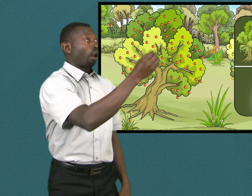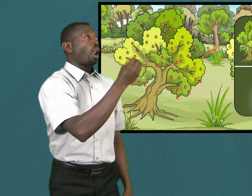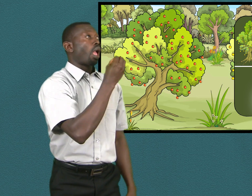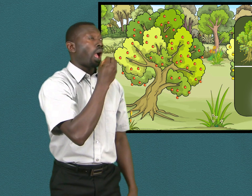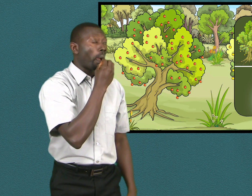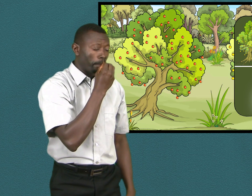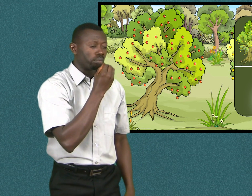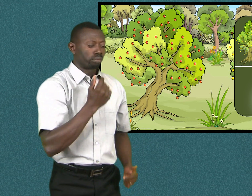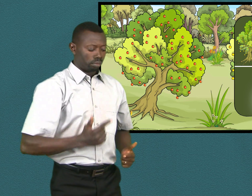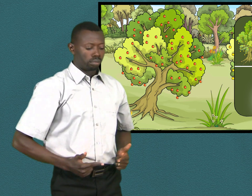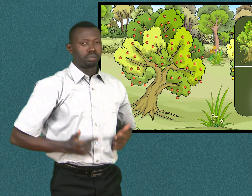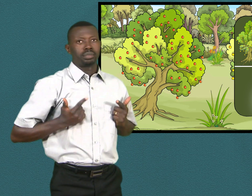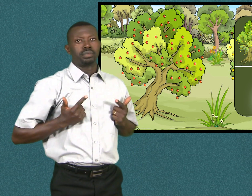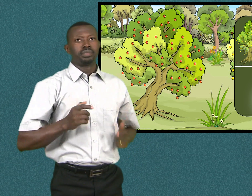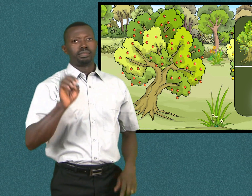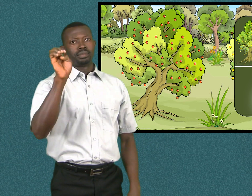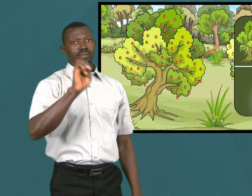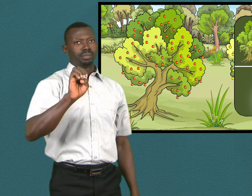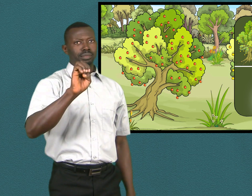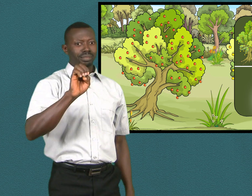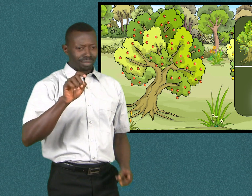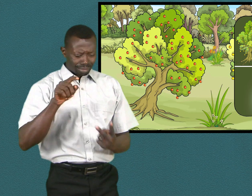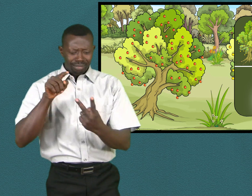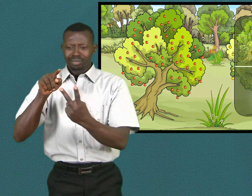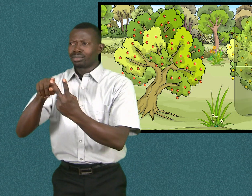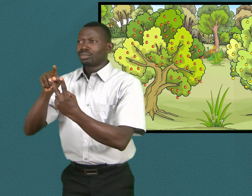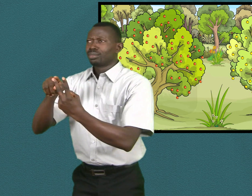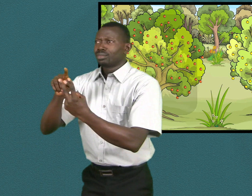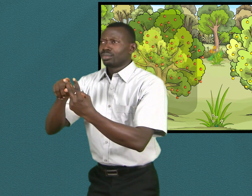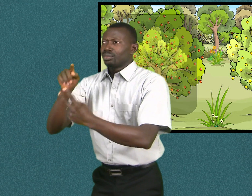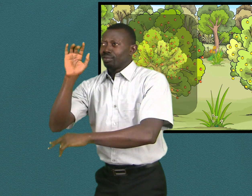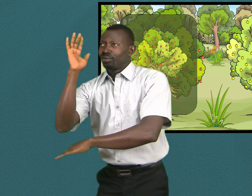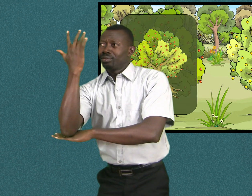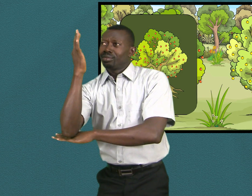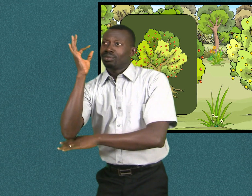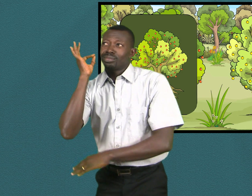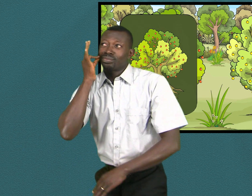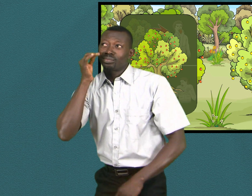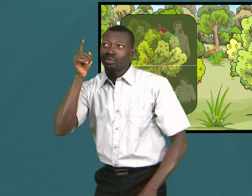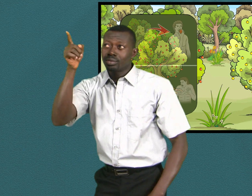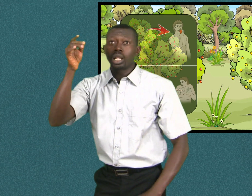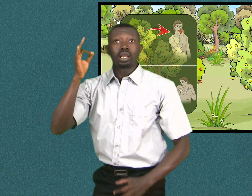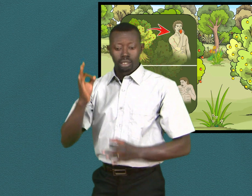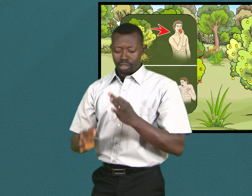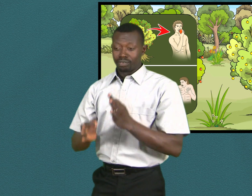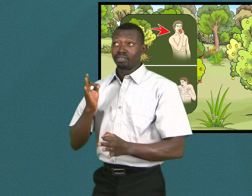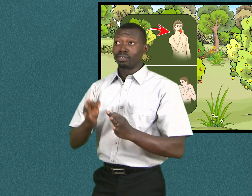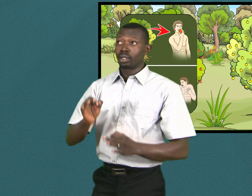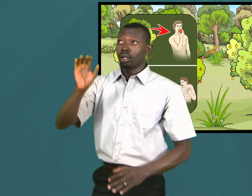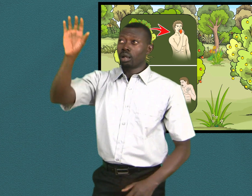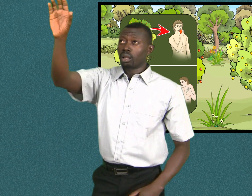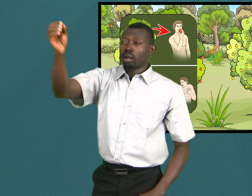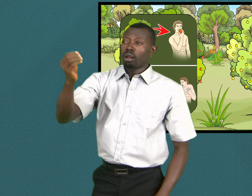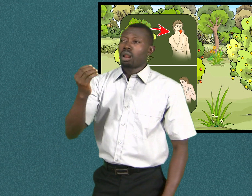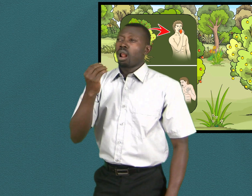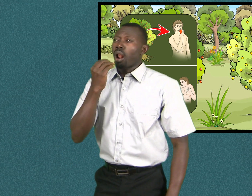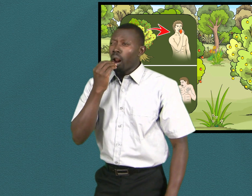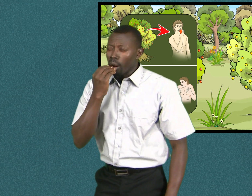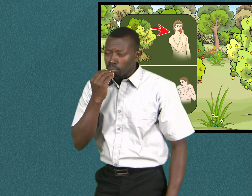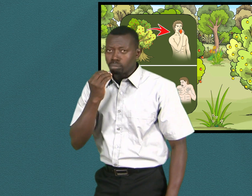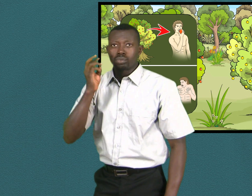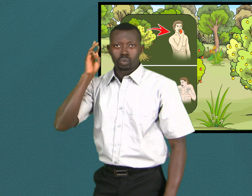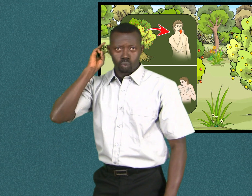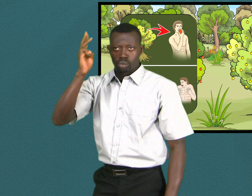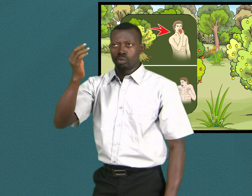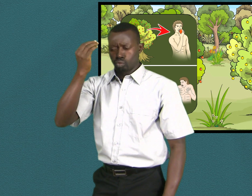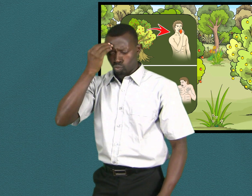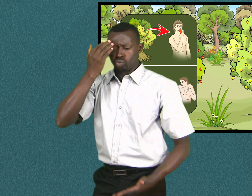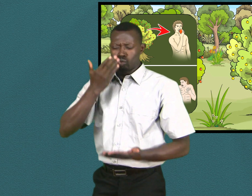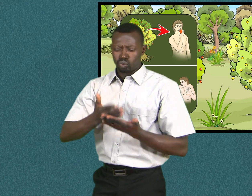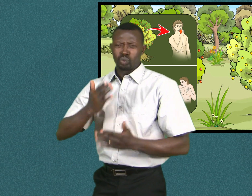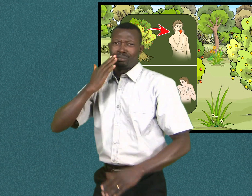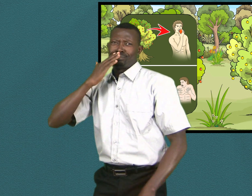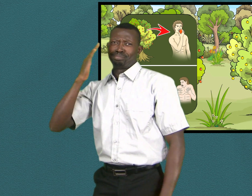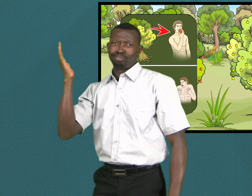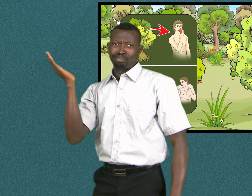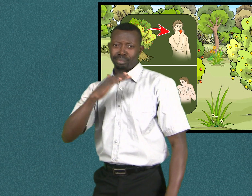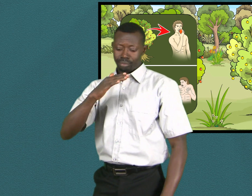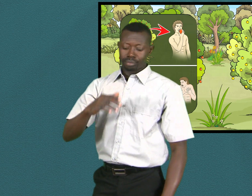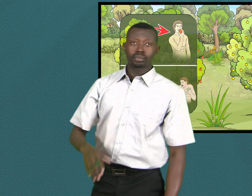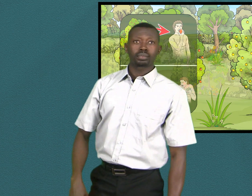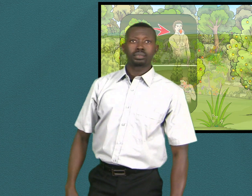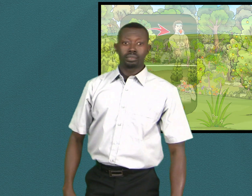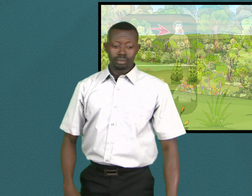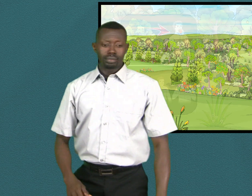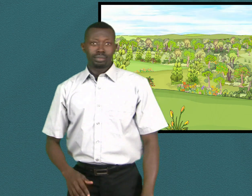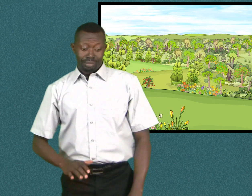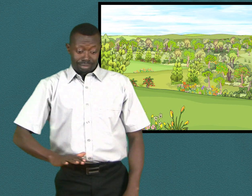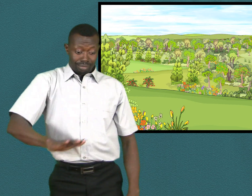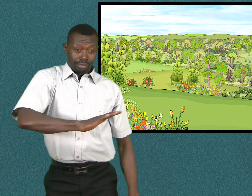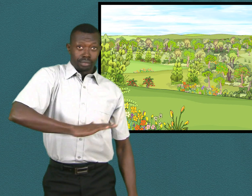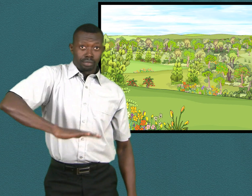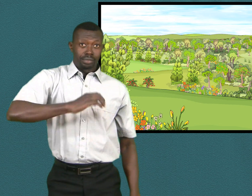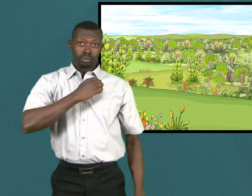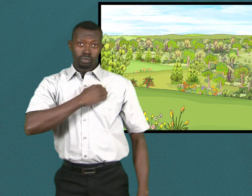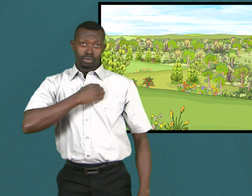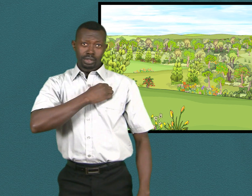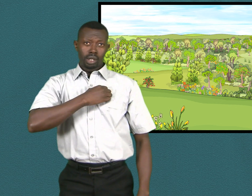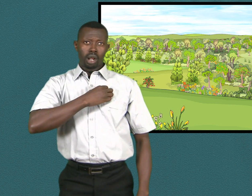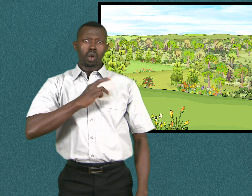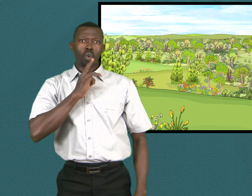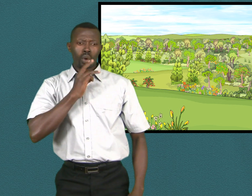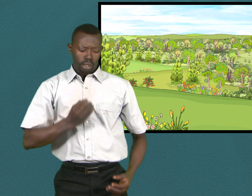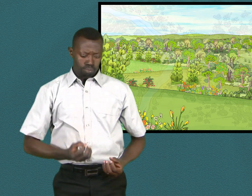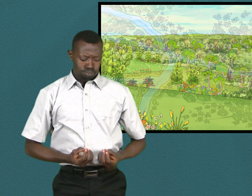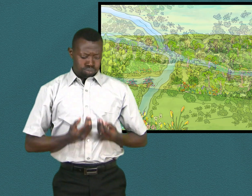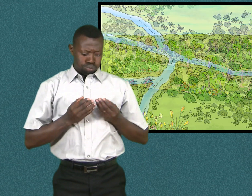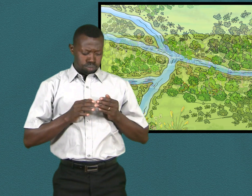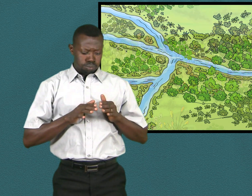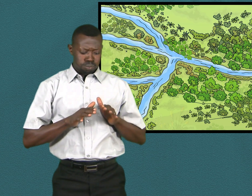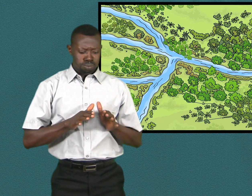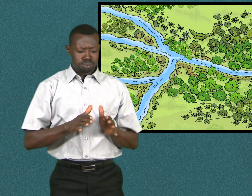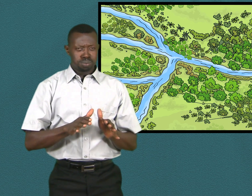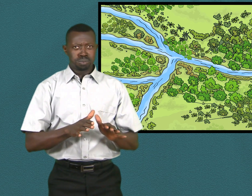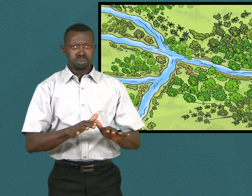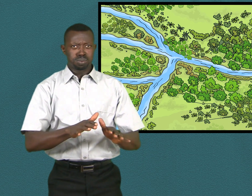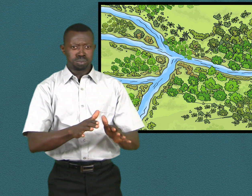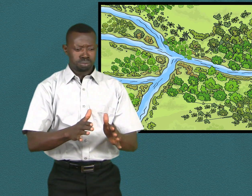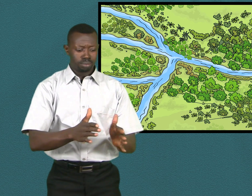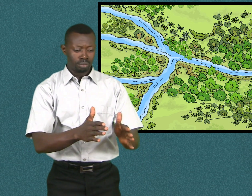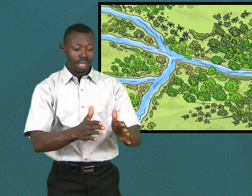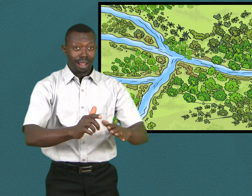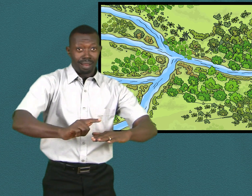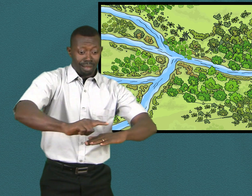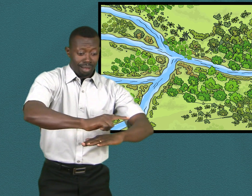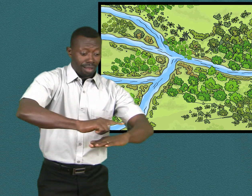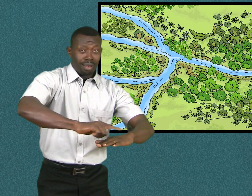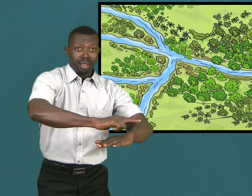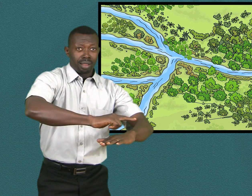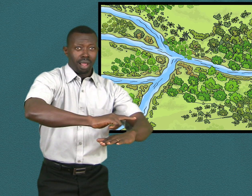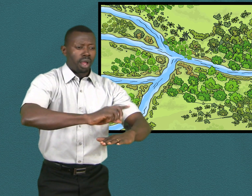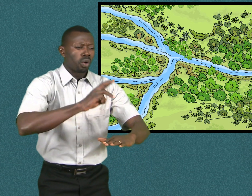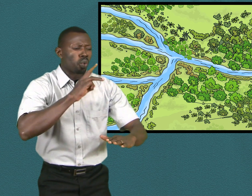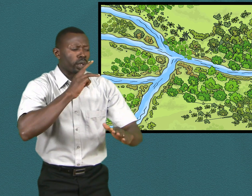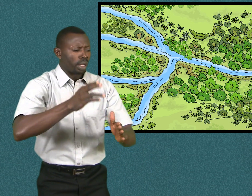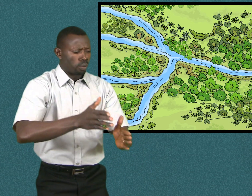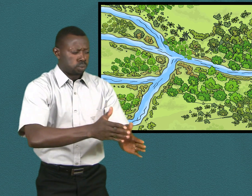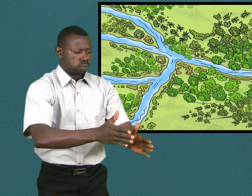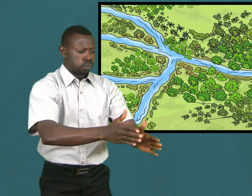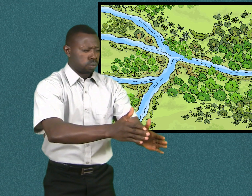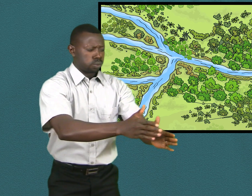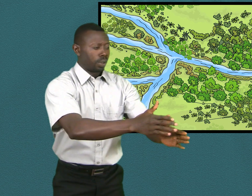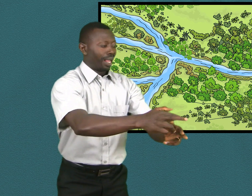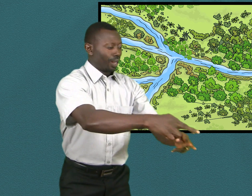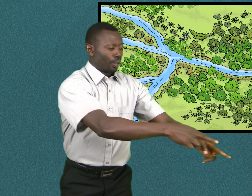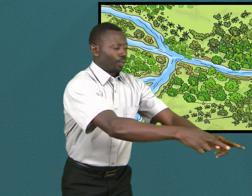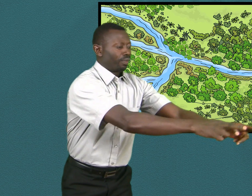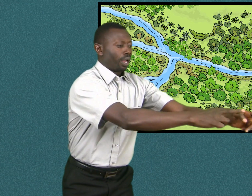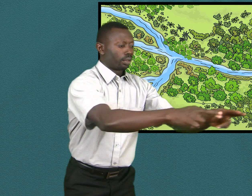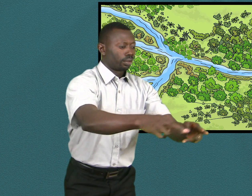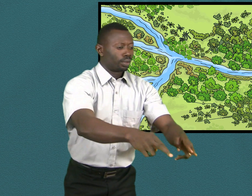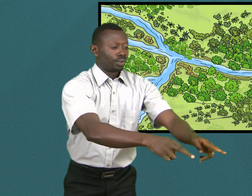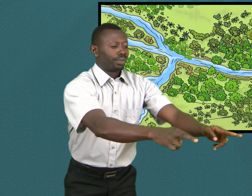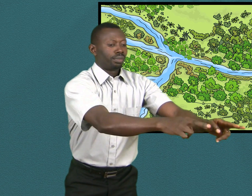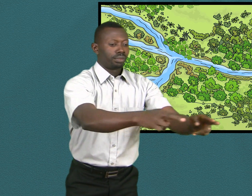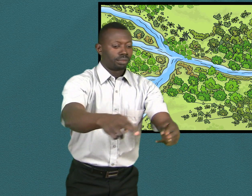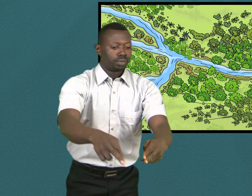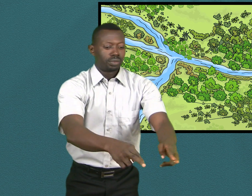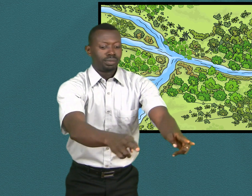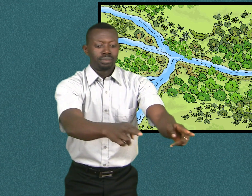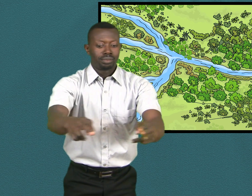And in the middle of the garden were the tree of life and the tree of the knowledge of good and evil.